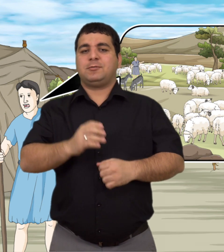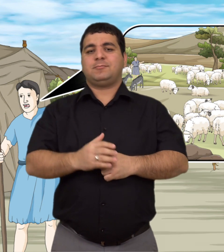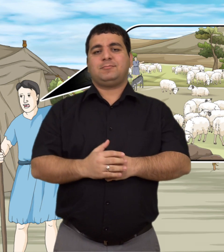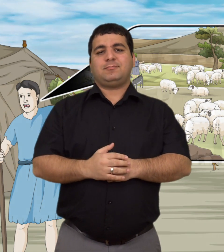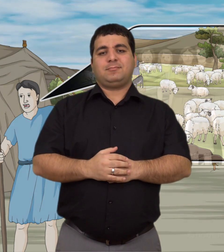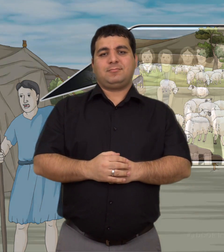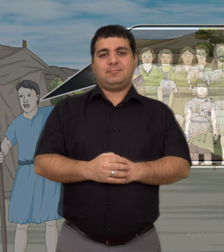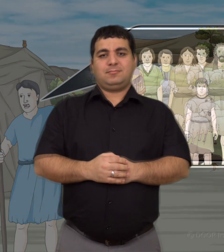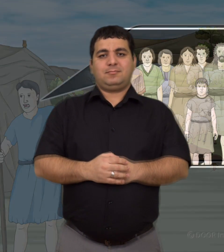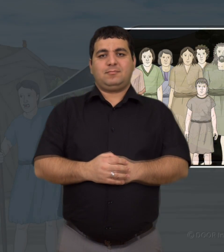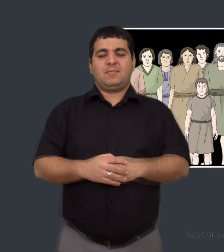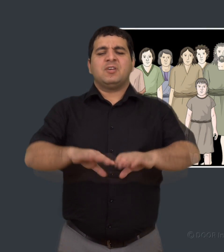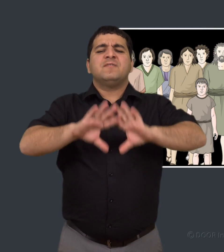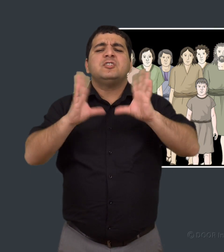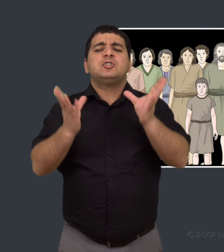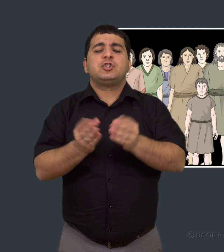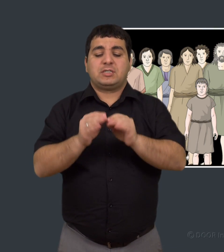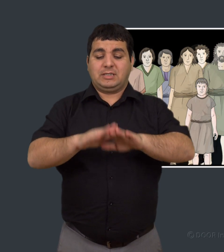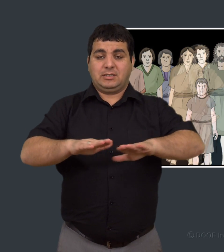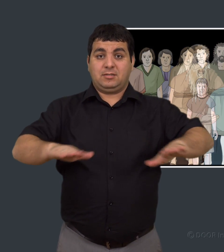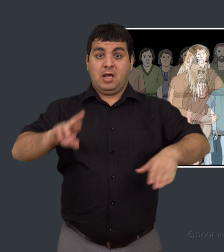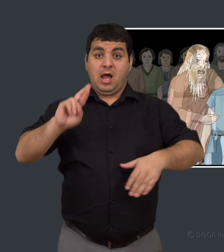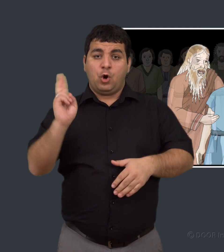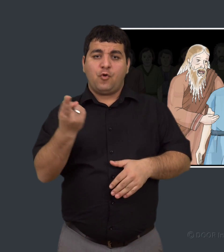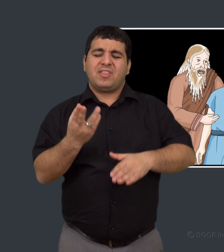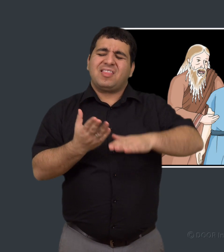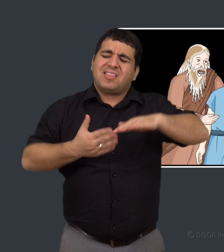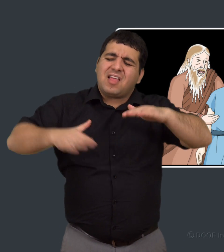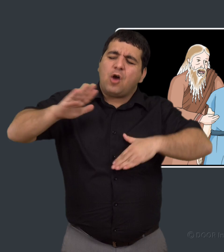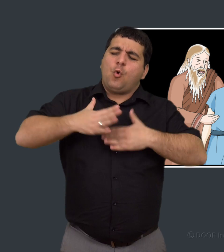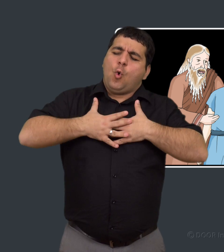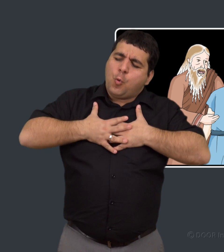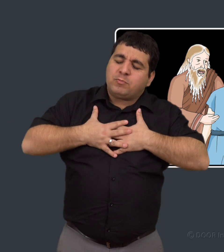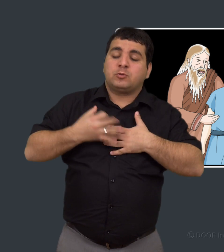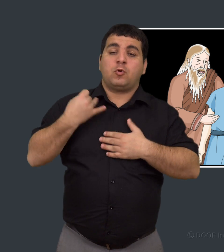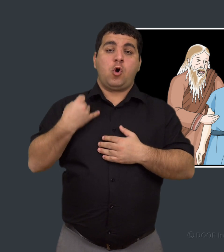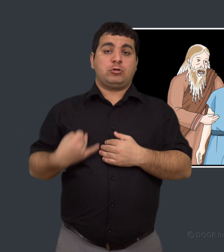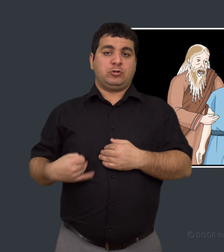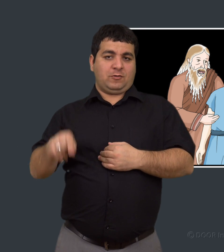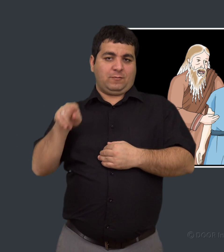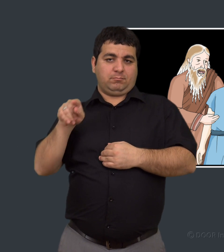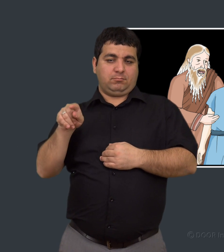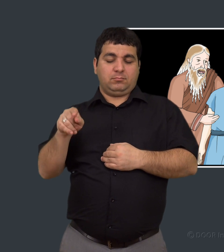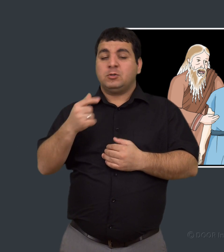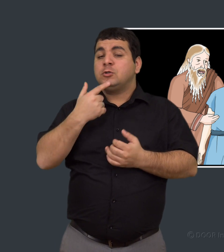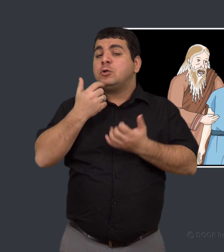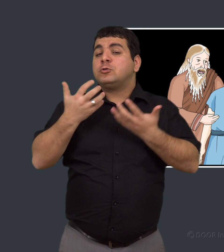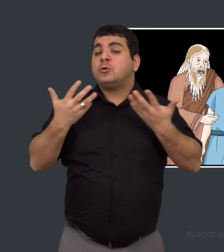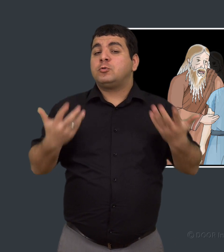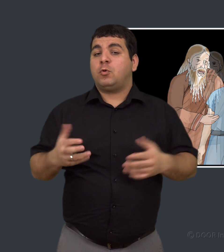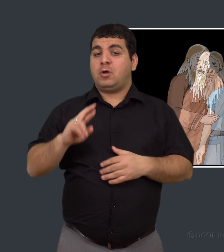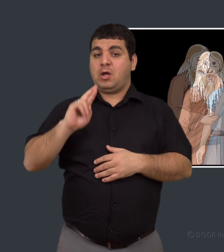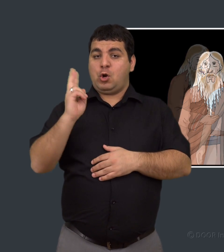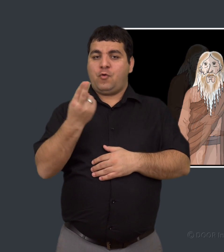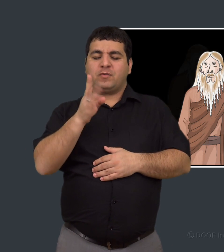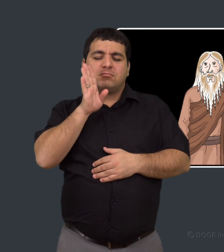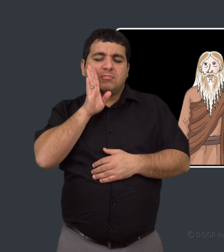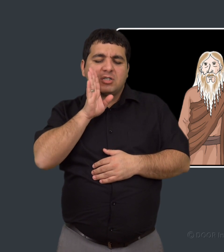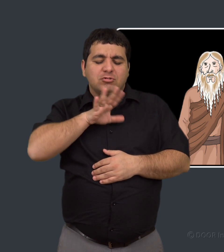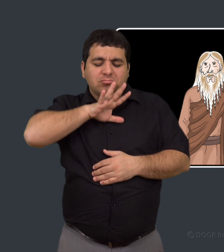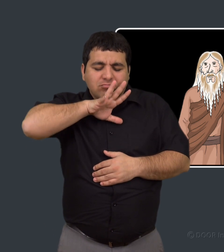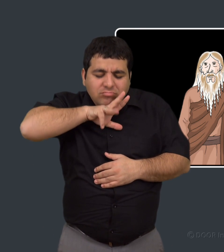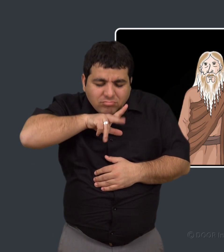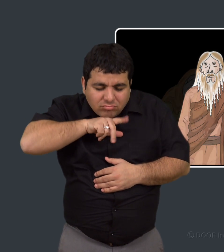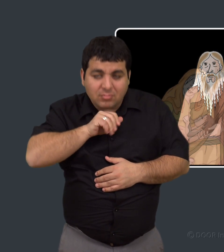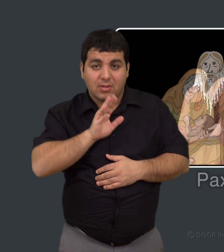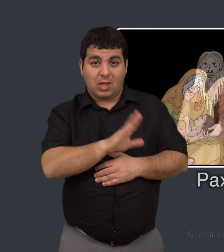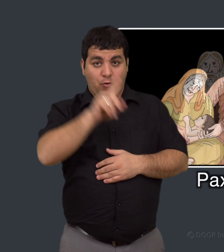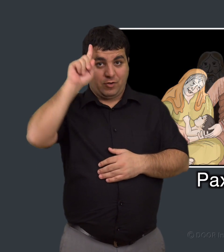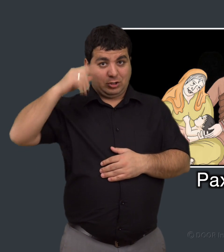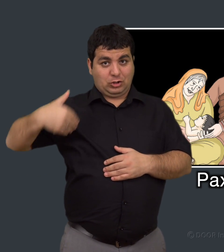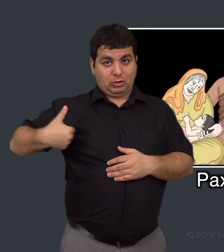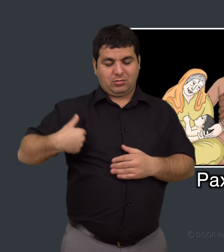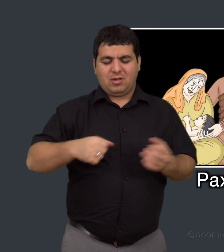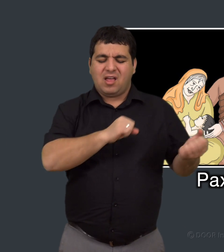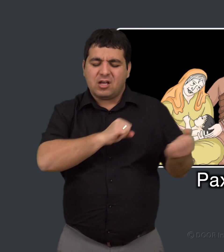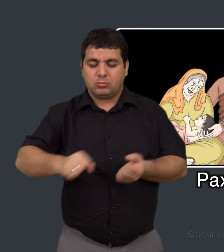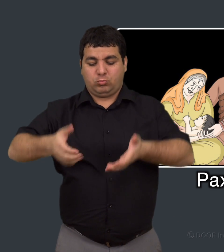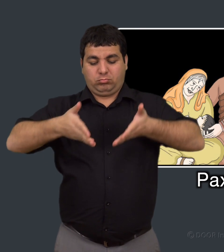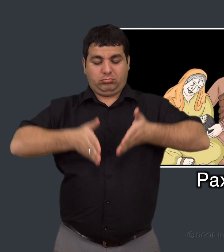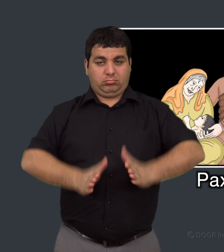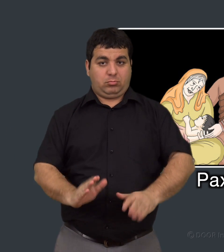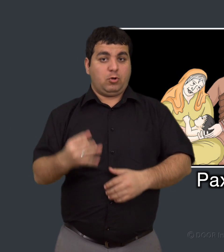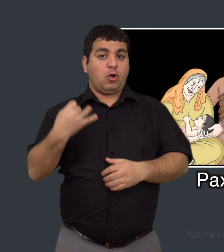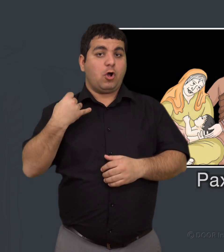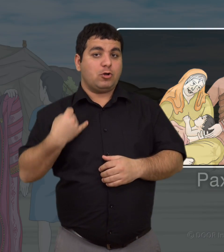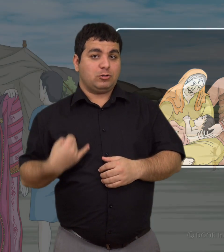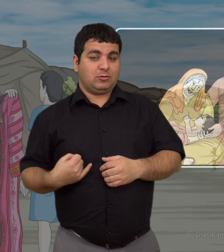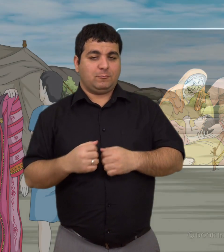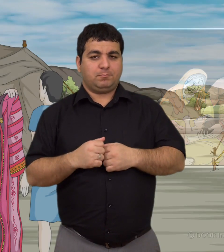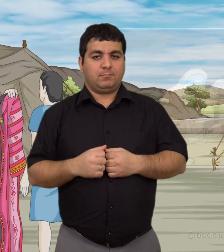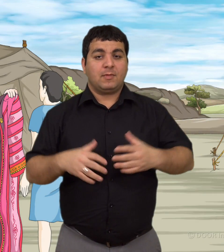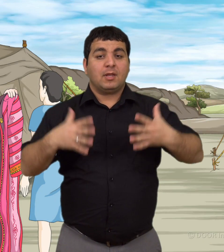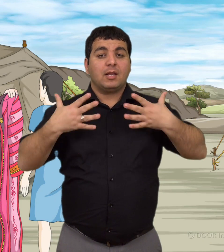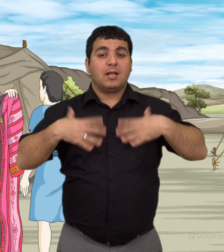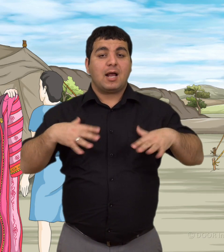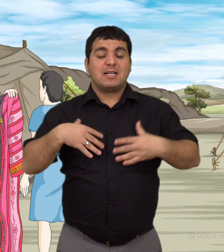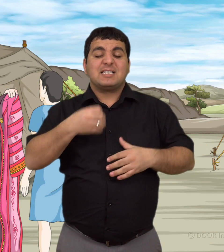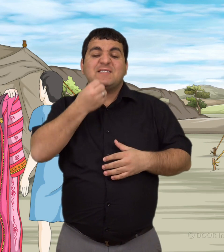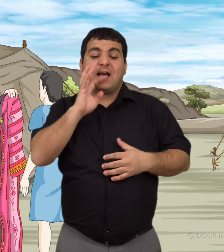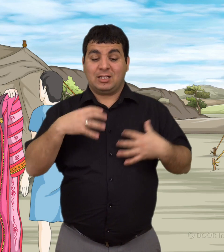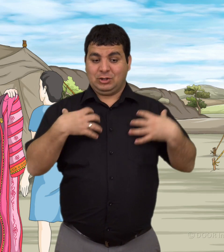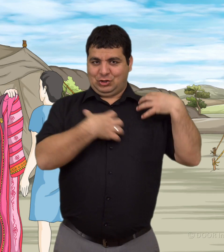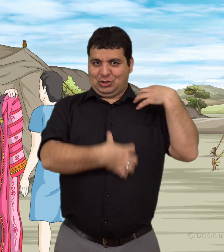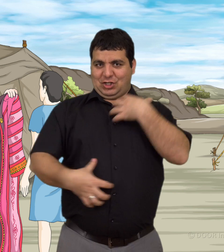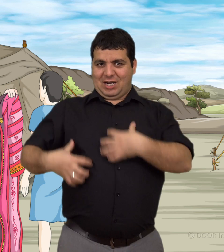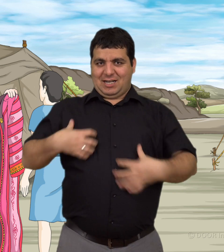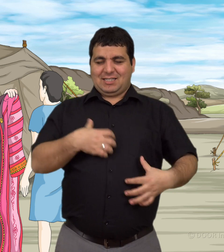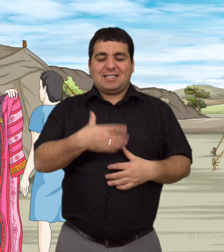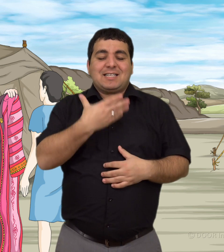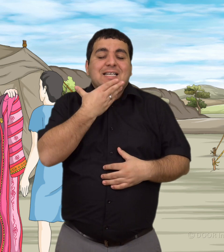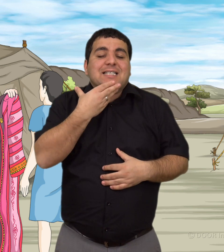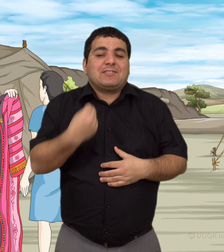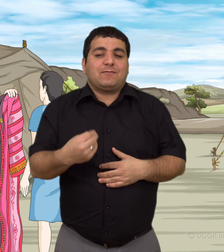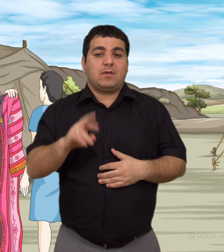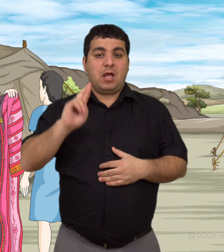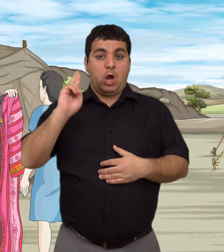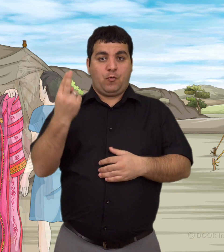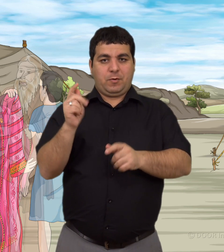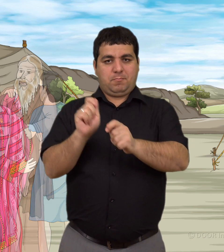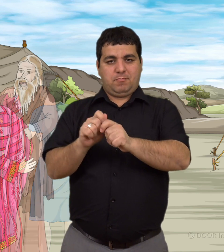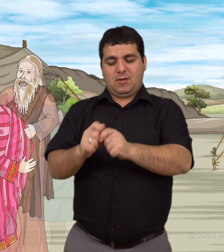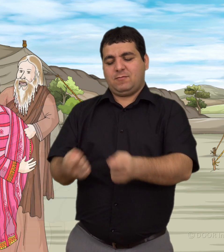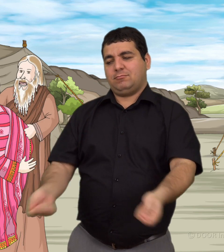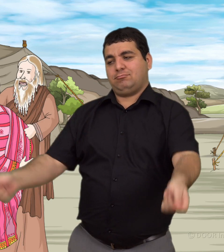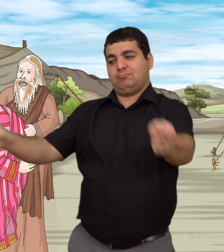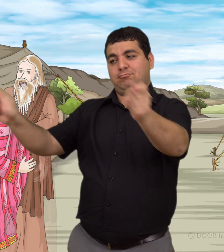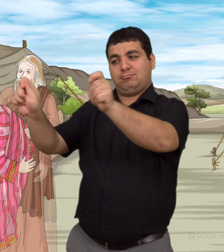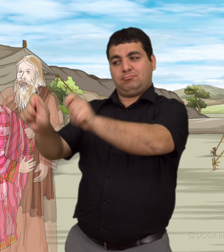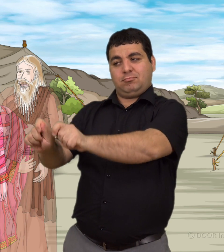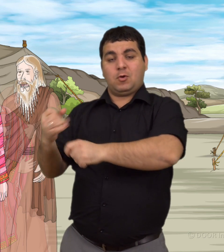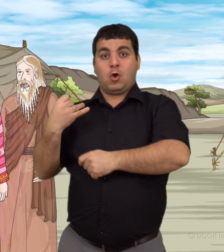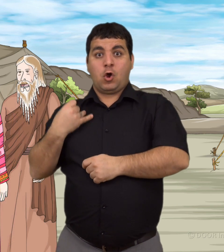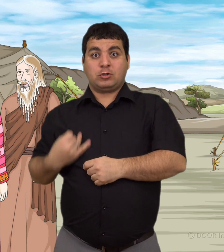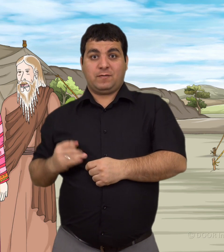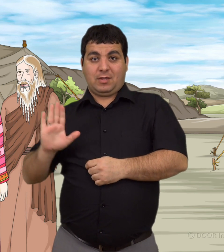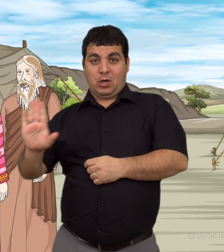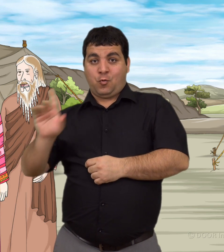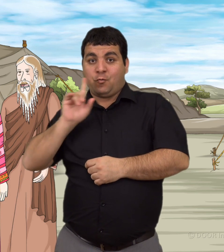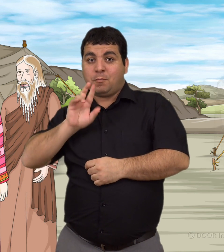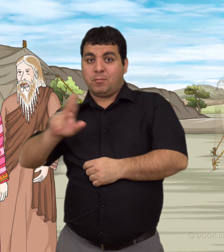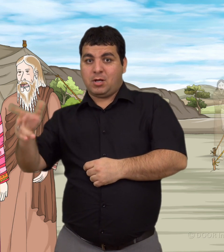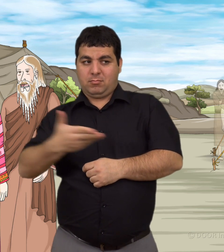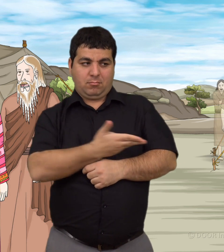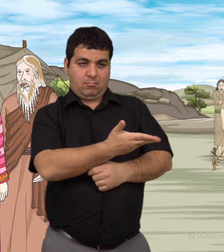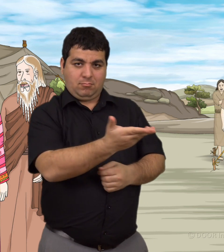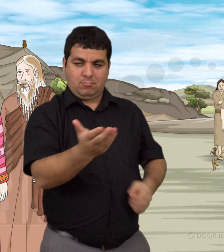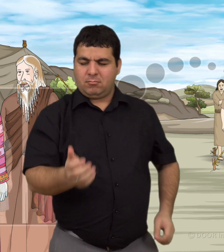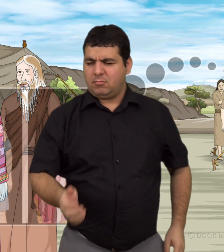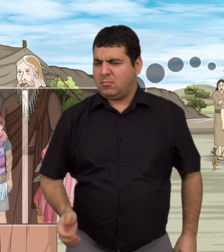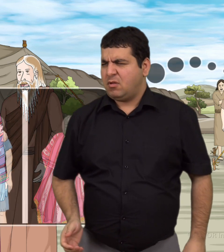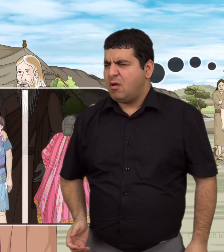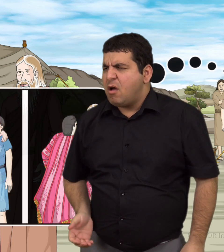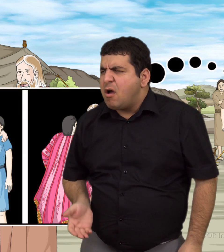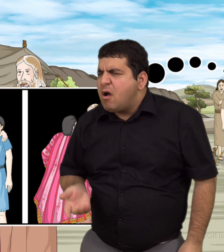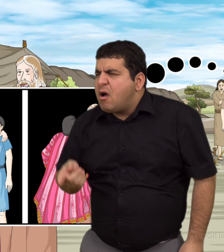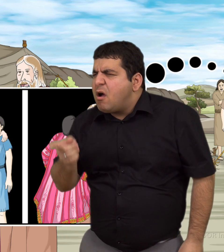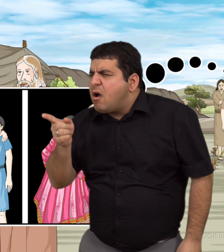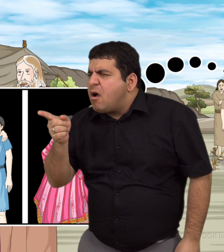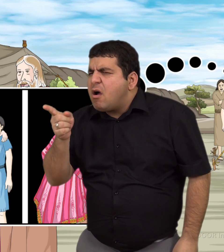Now Israel loved Joseph more than his other sons, because Joseph had been born to him in his old age; so he made him a robe of many colors.